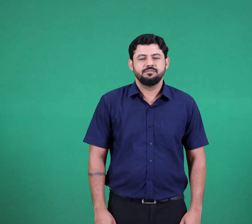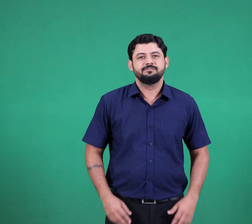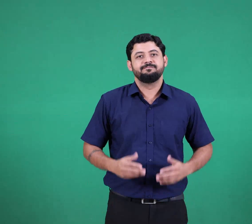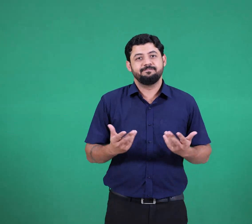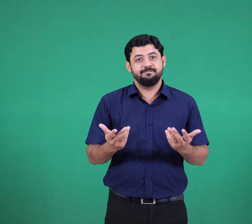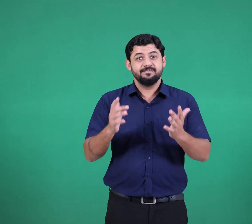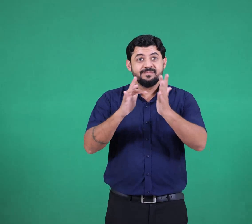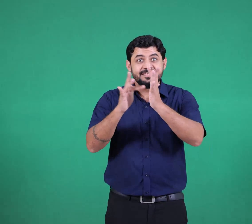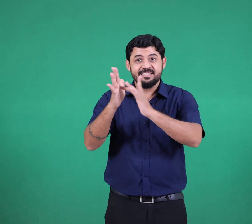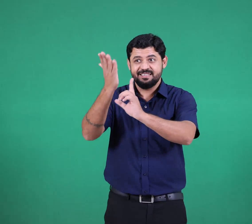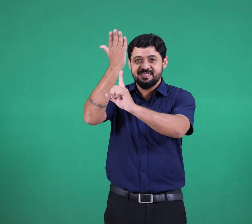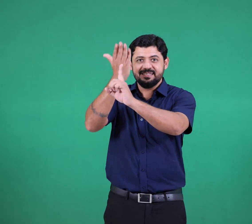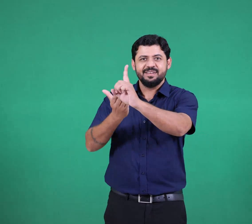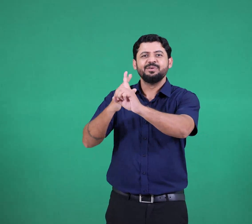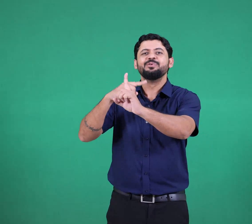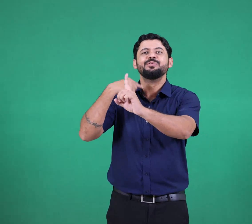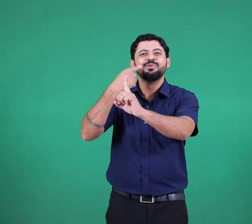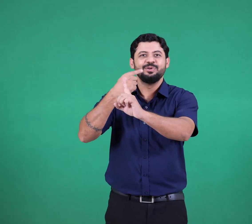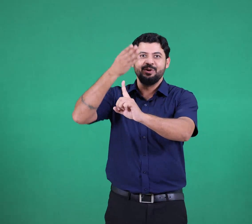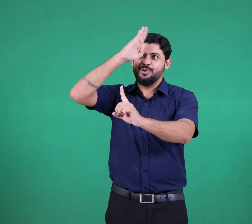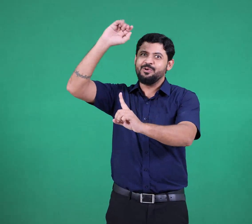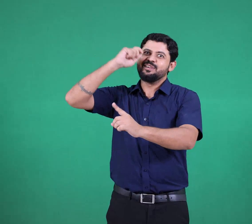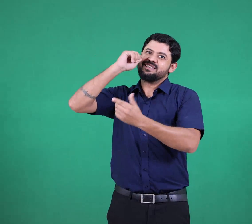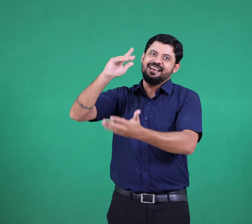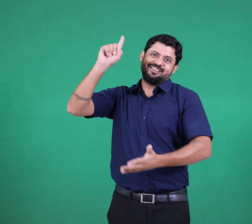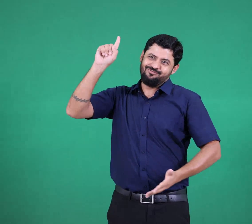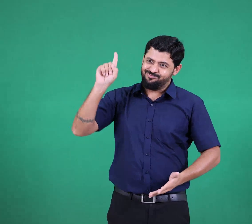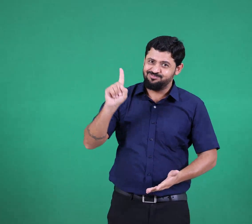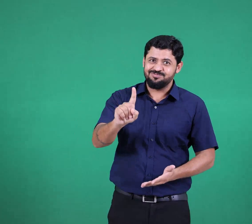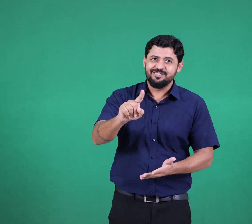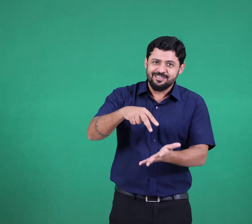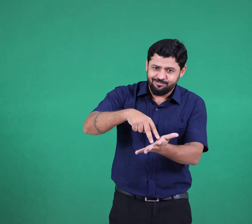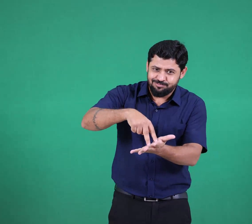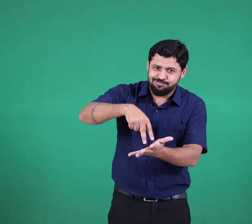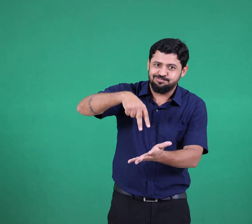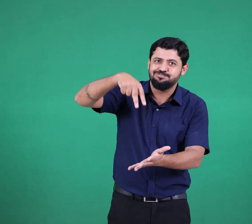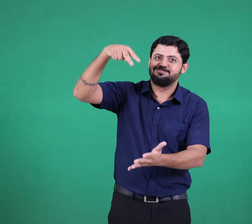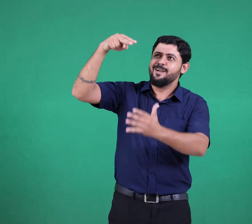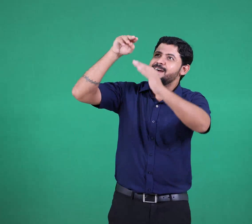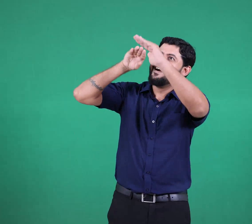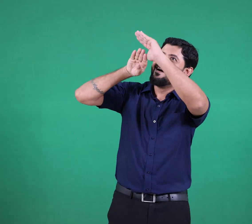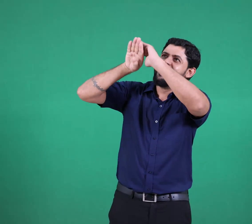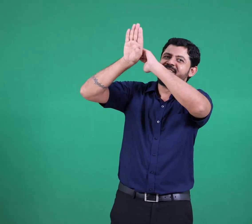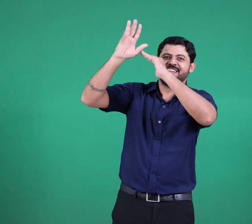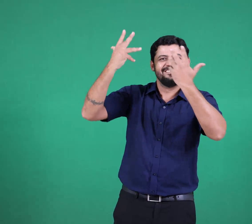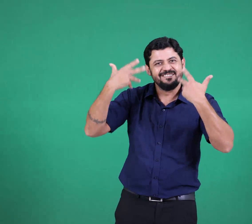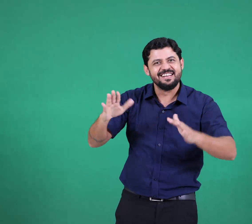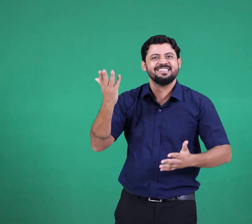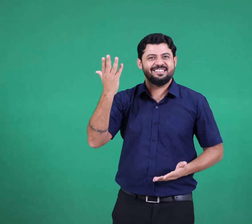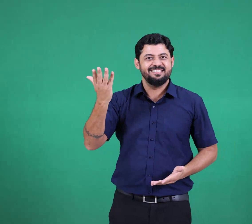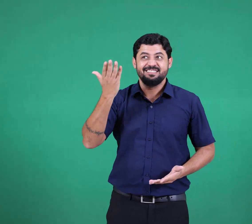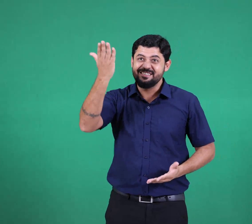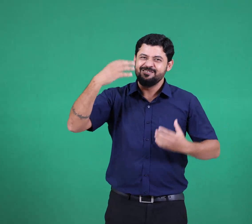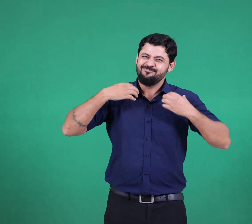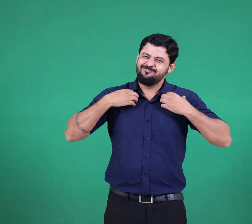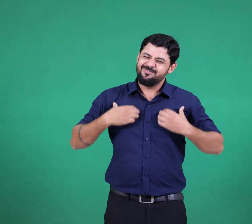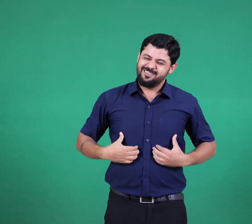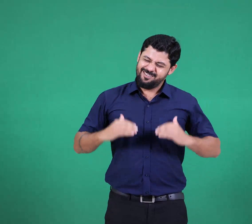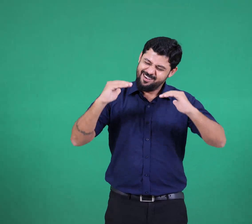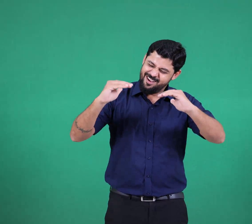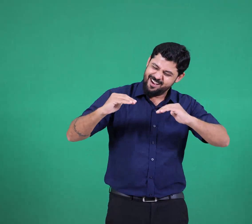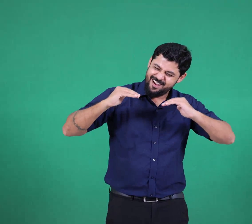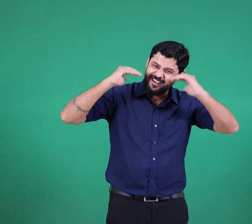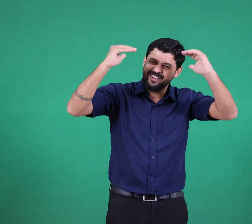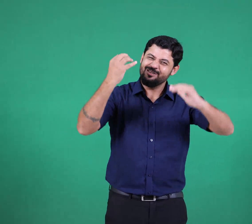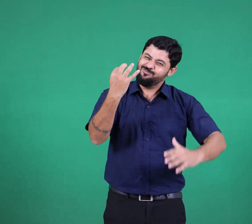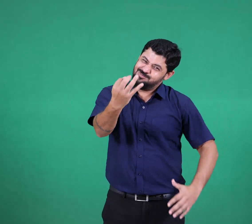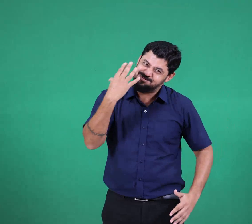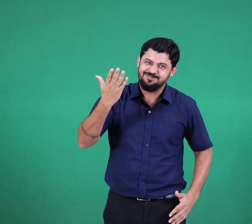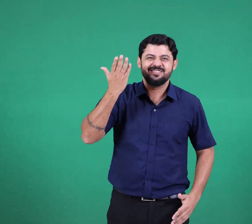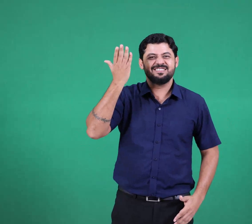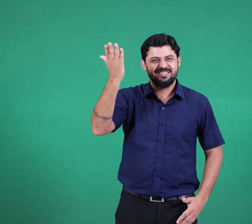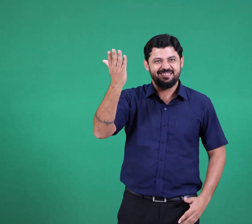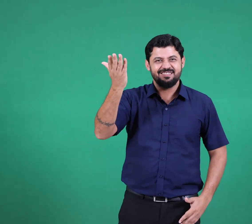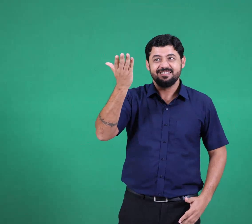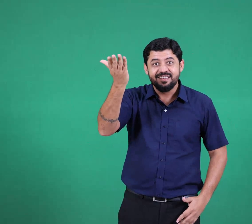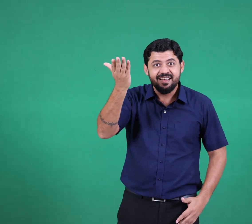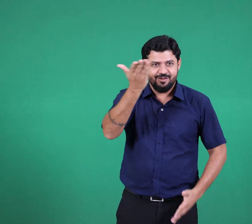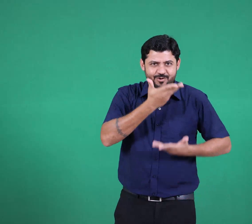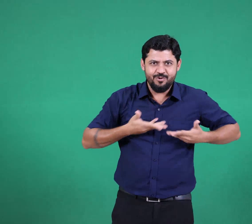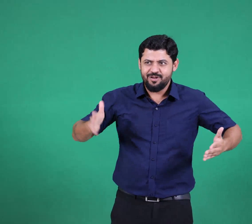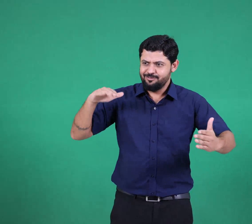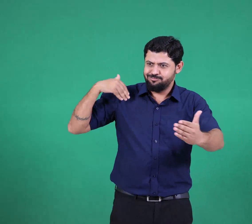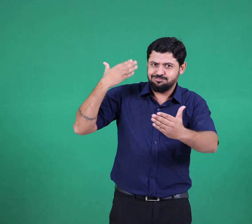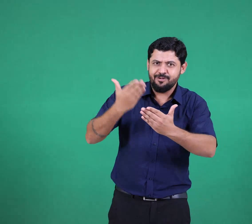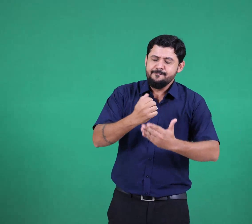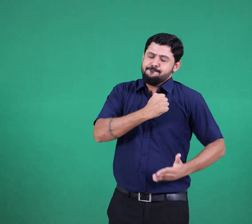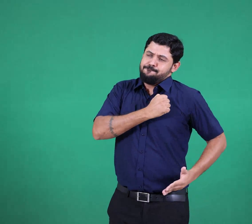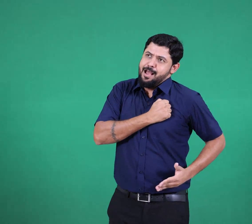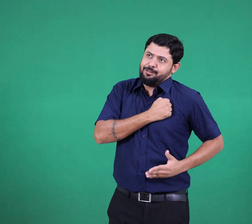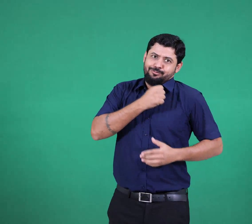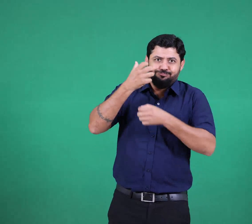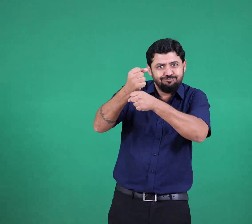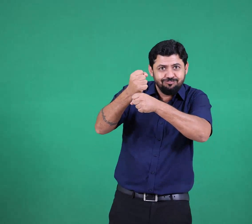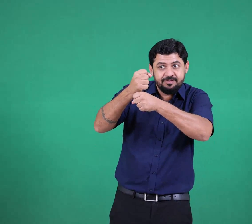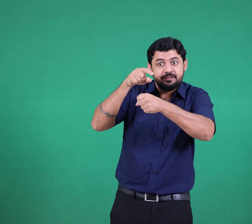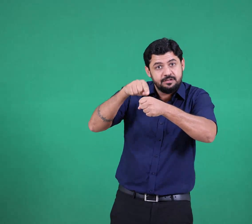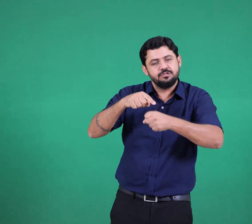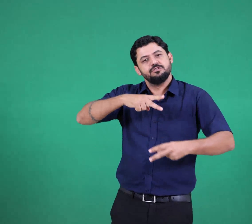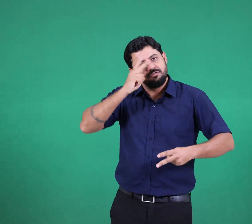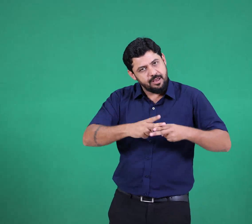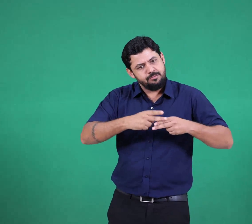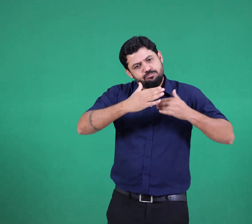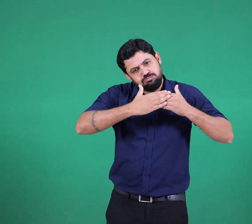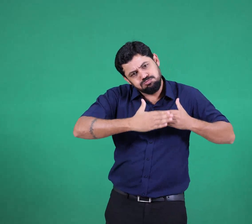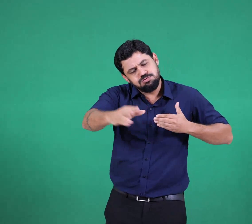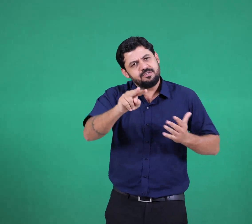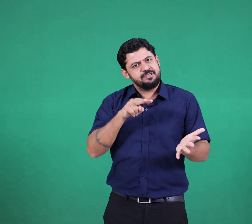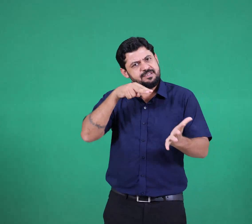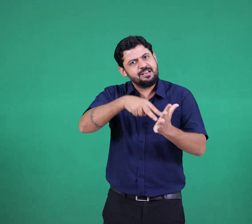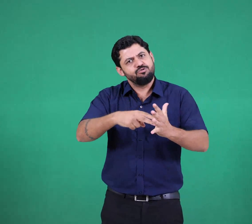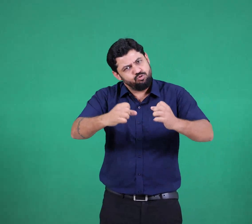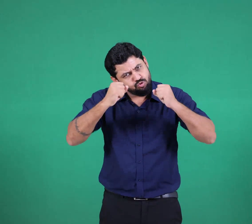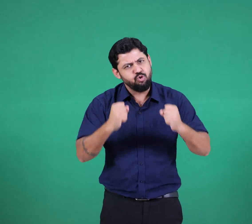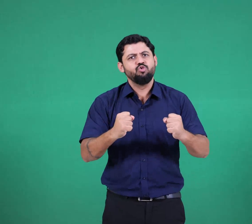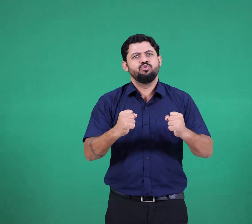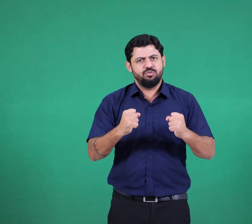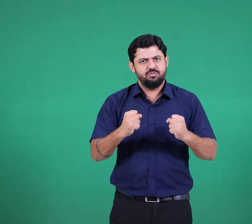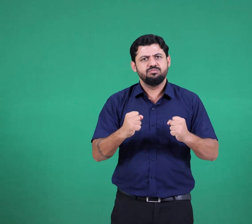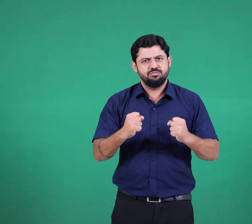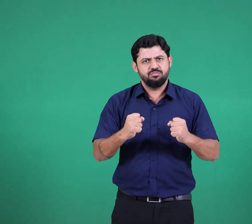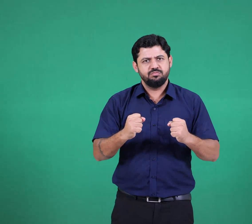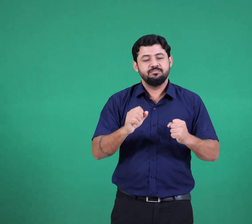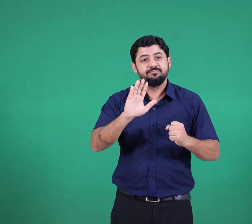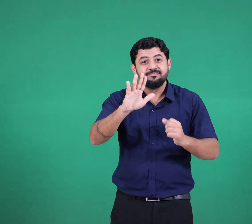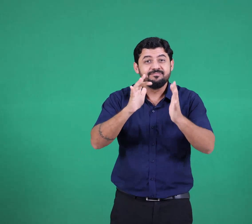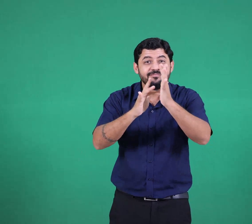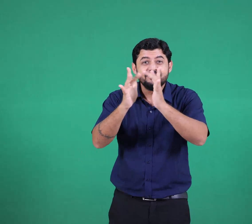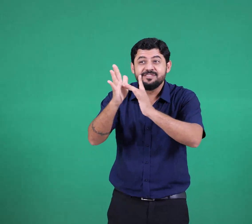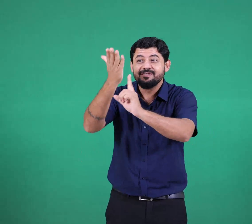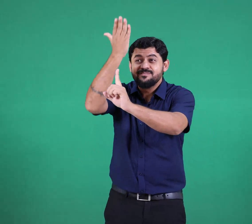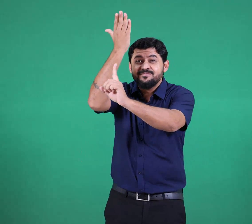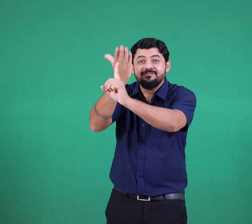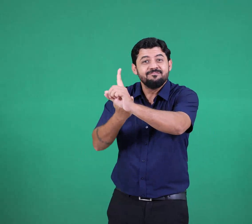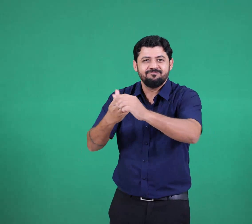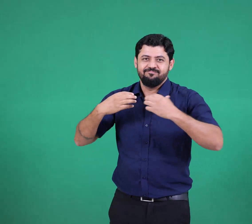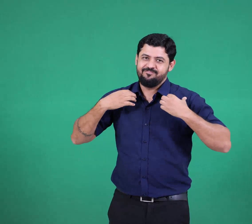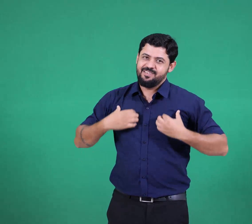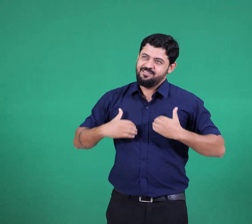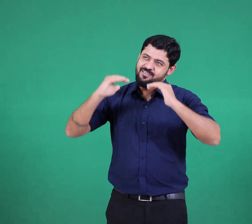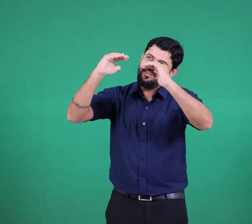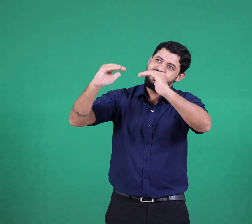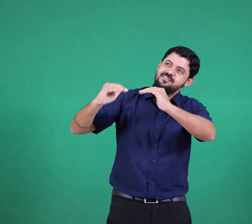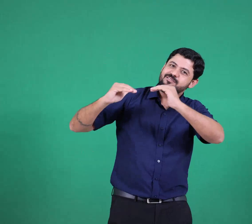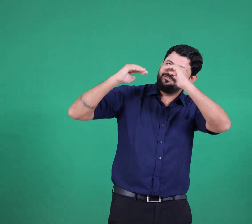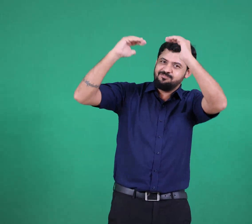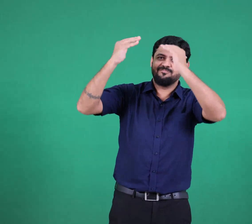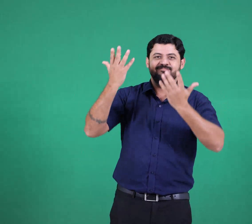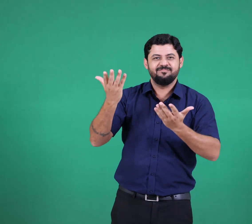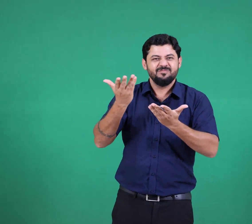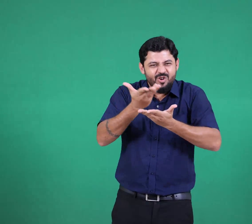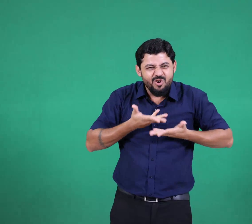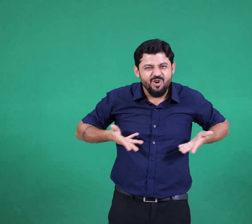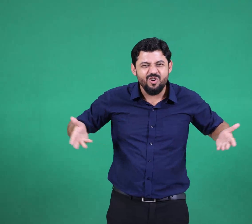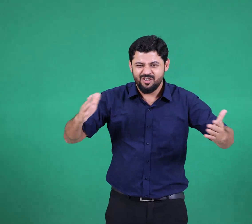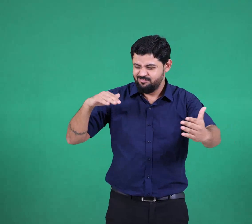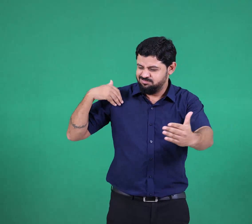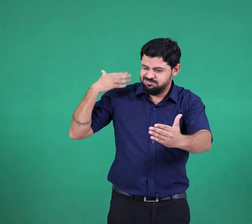Therefore, since we have a great high priest who has passed through the heavens, Jesus the Son of God, let us hold firmly to what we profess.